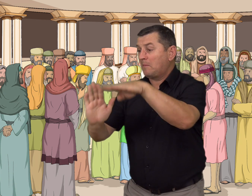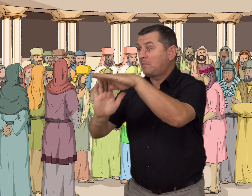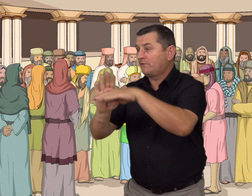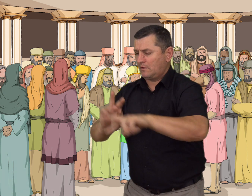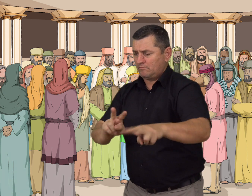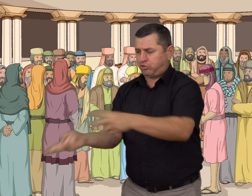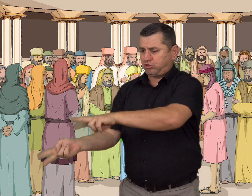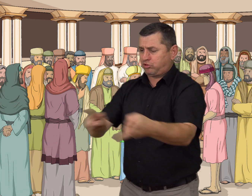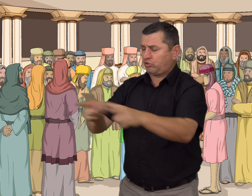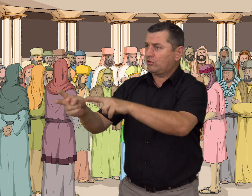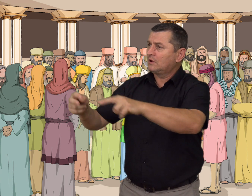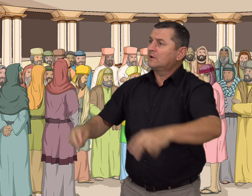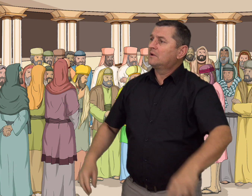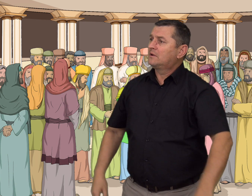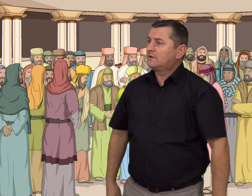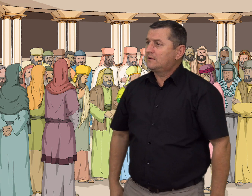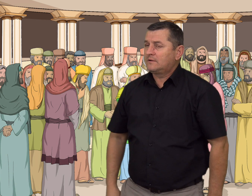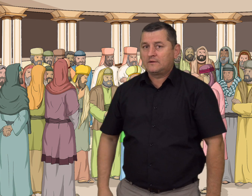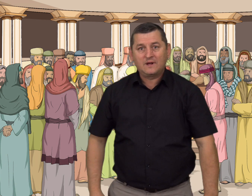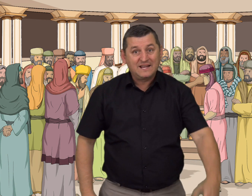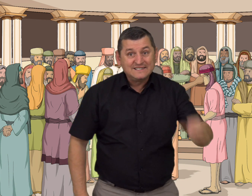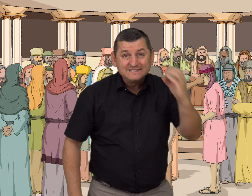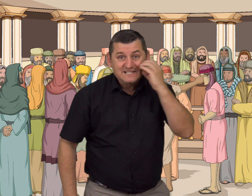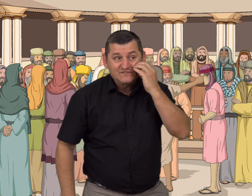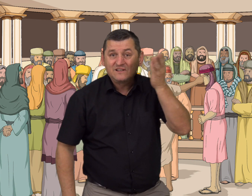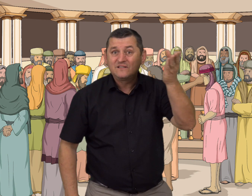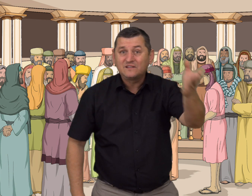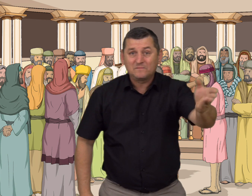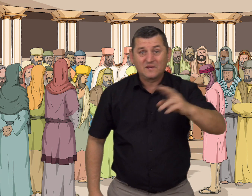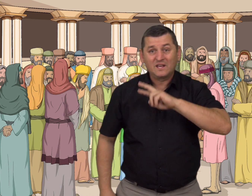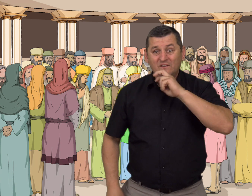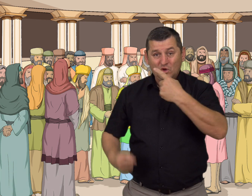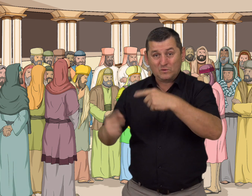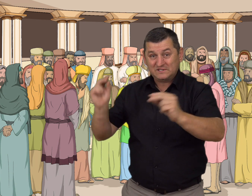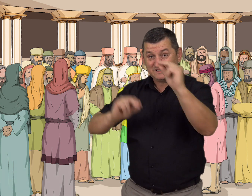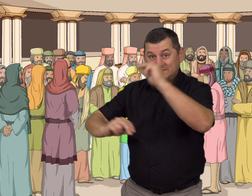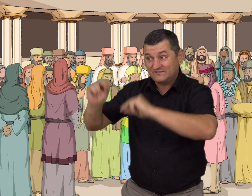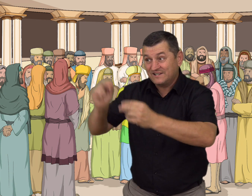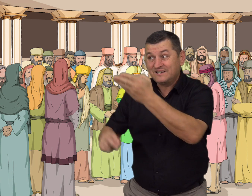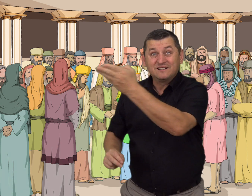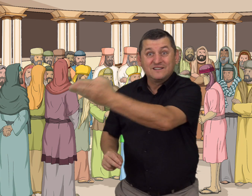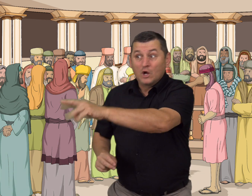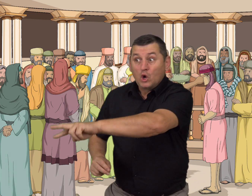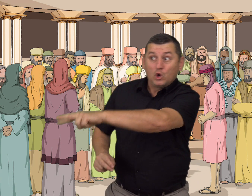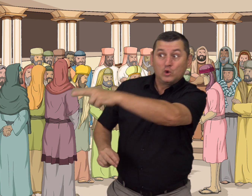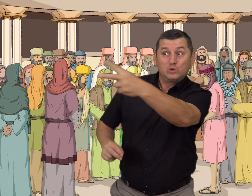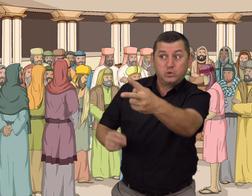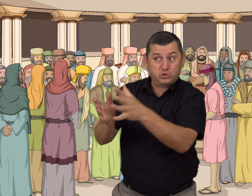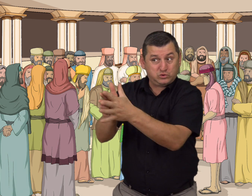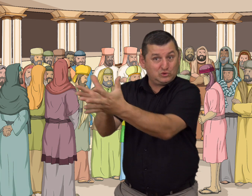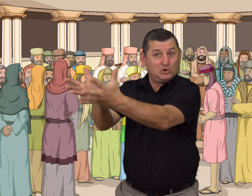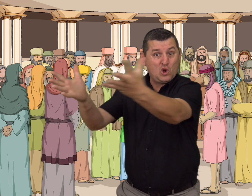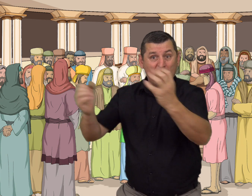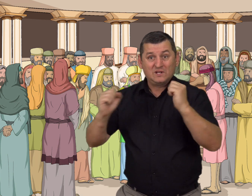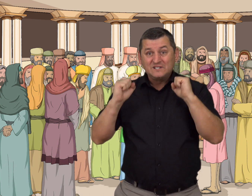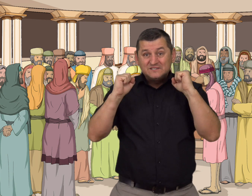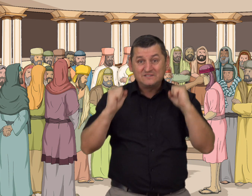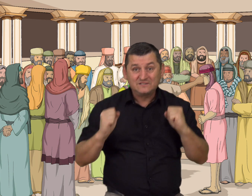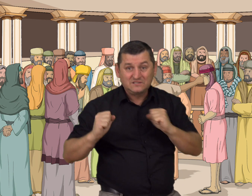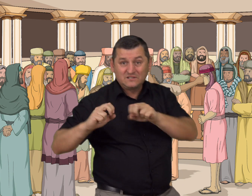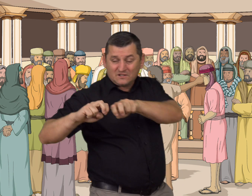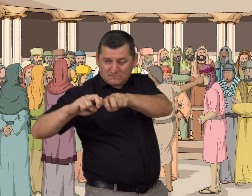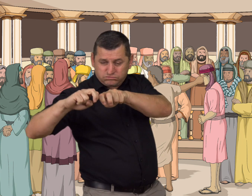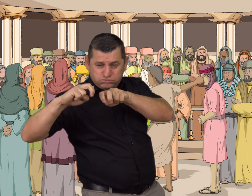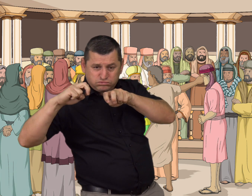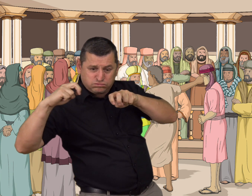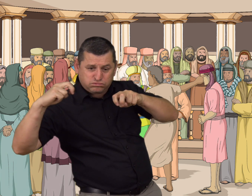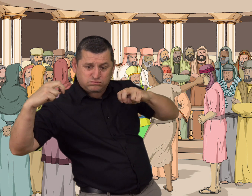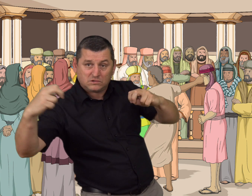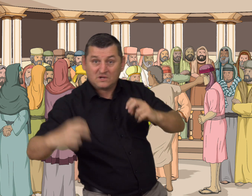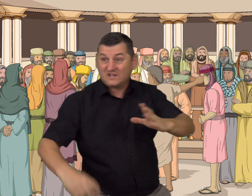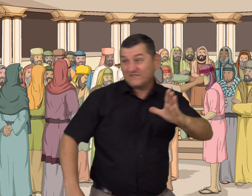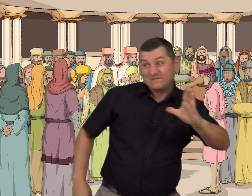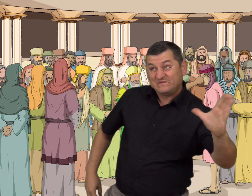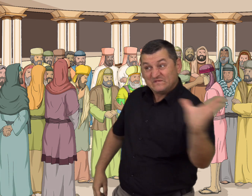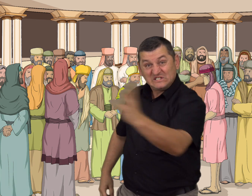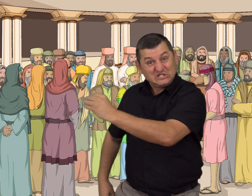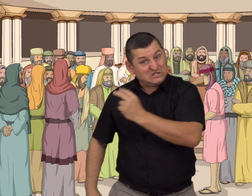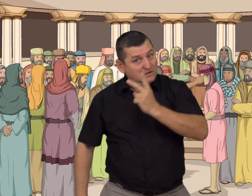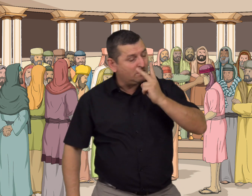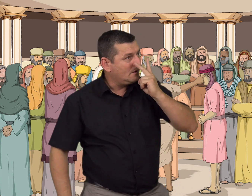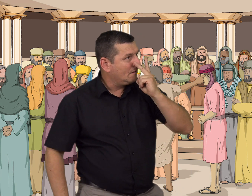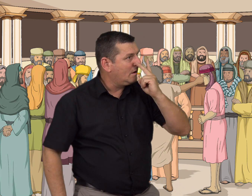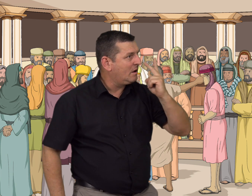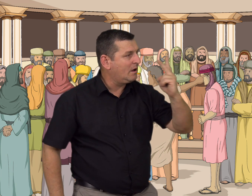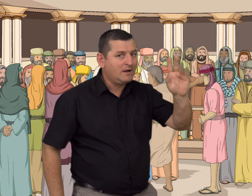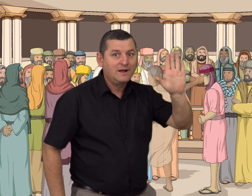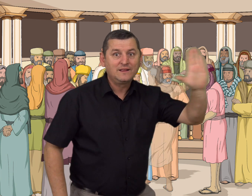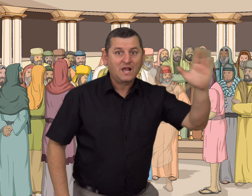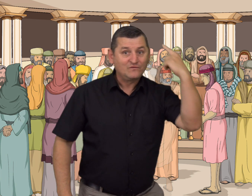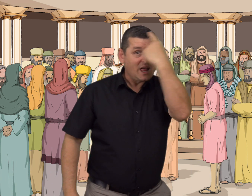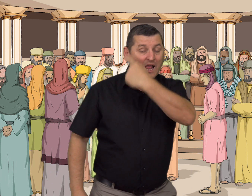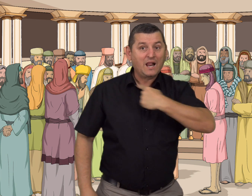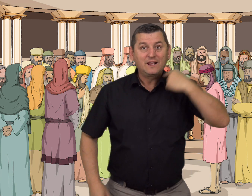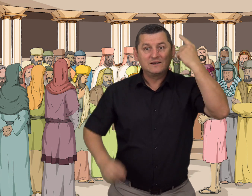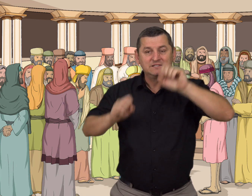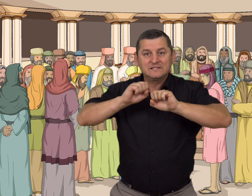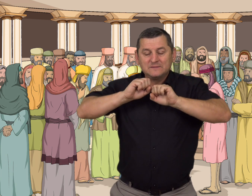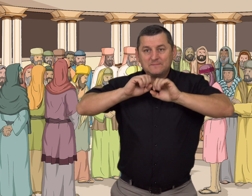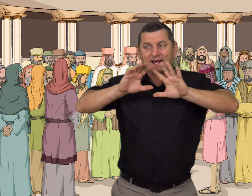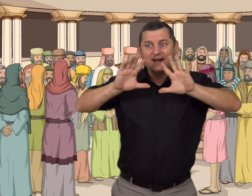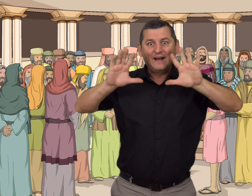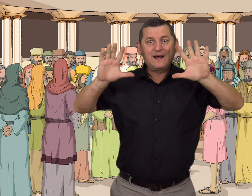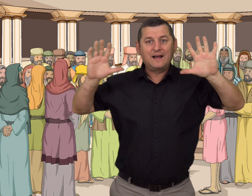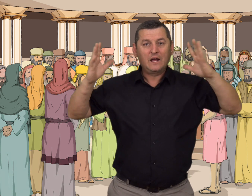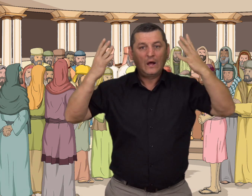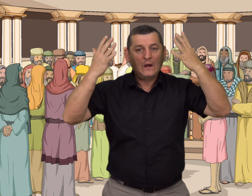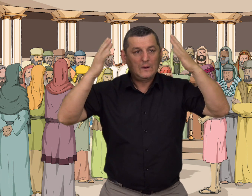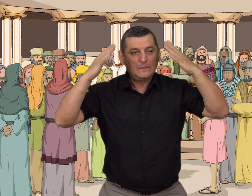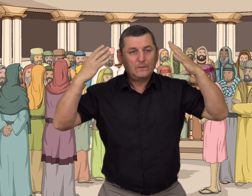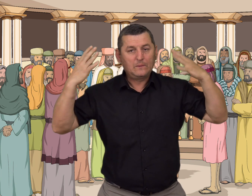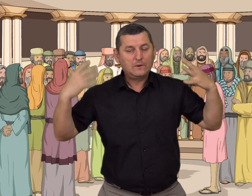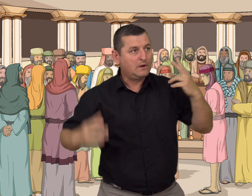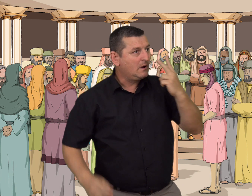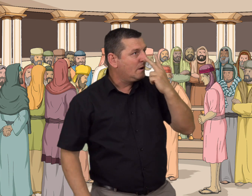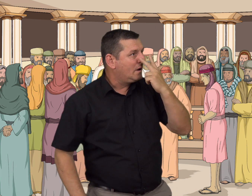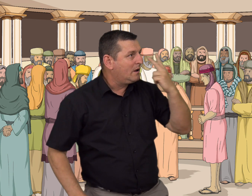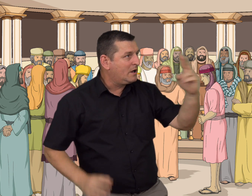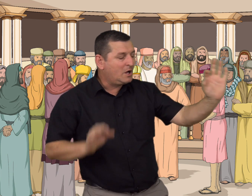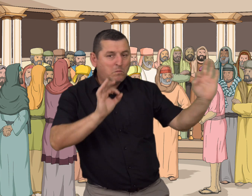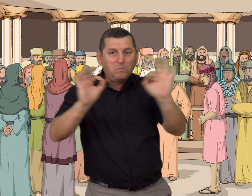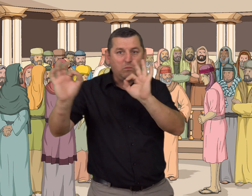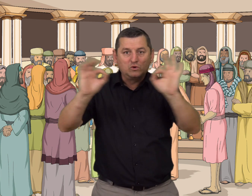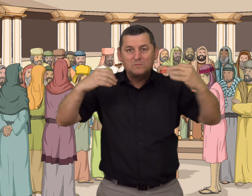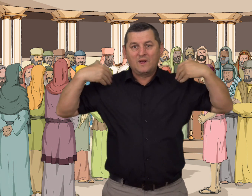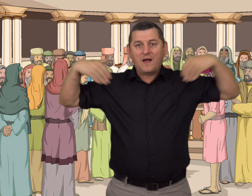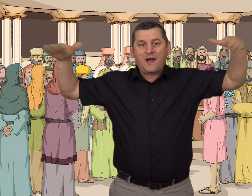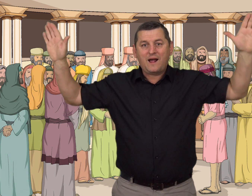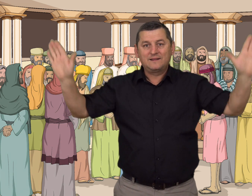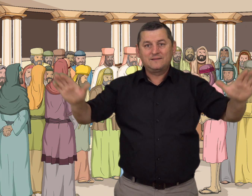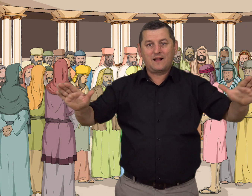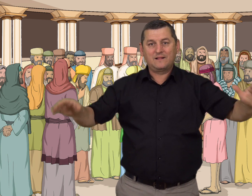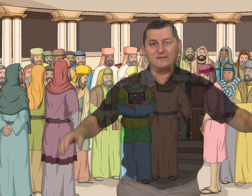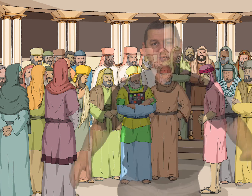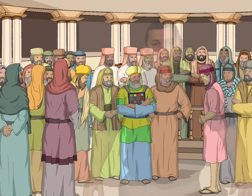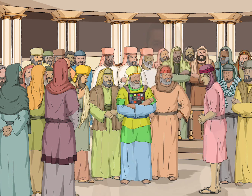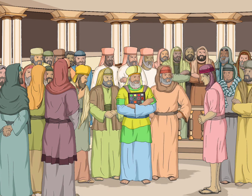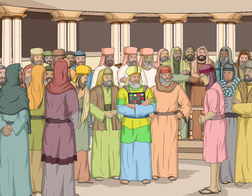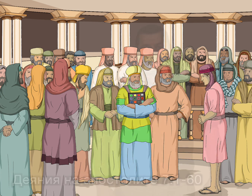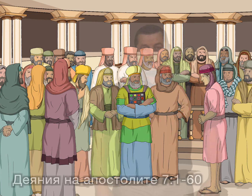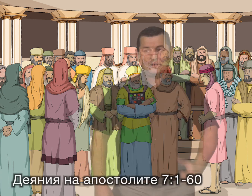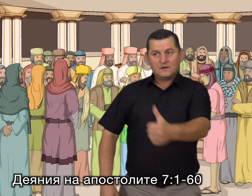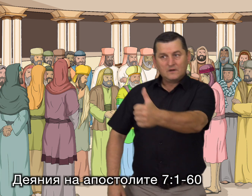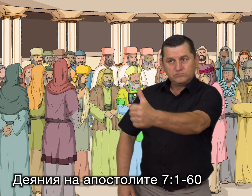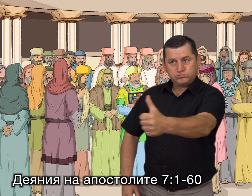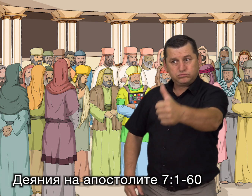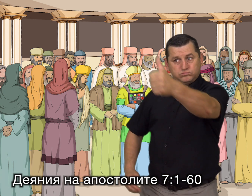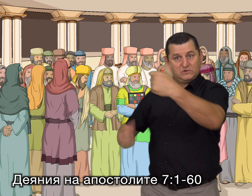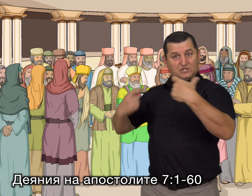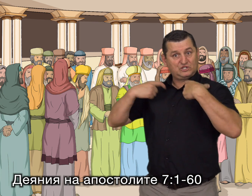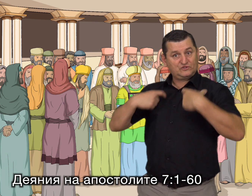All who were sitting in the Sanhedrin looked intently at Stephen, and they saw that his face was like the face of an angel.